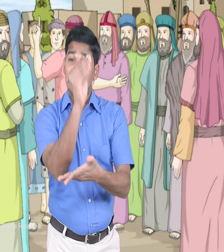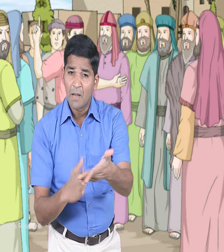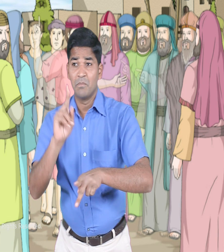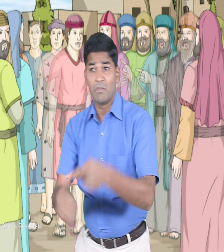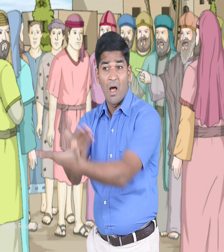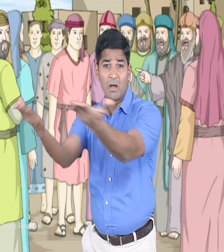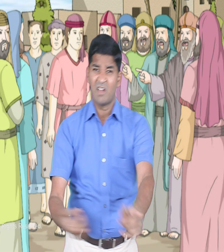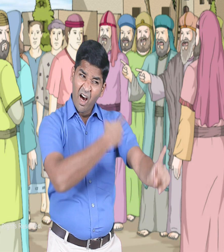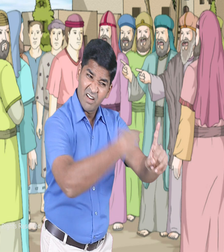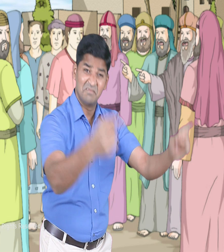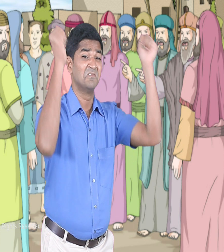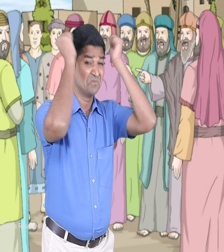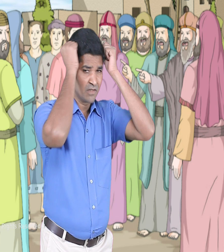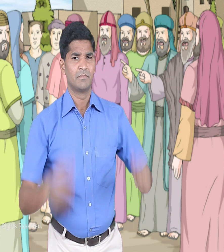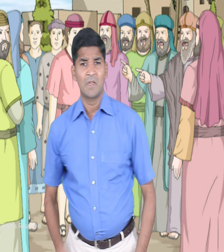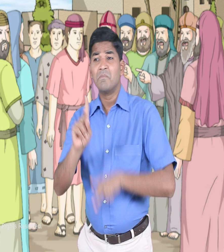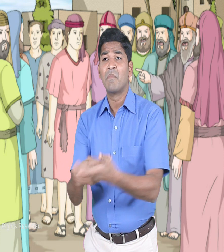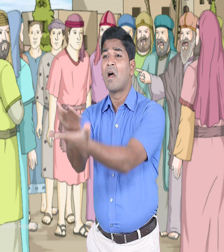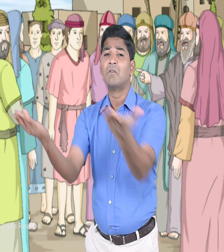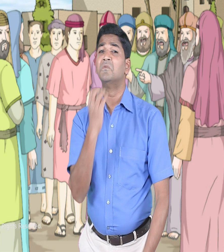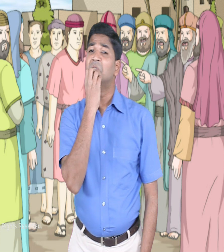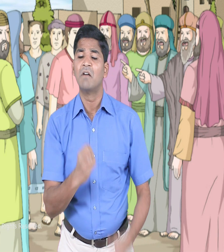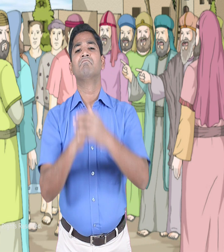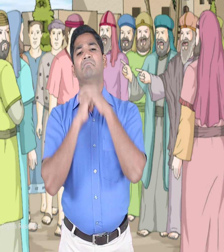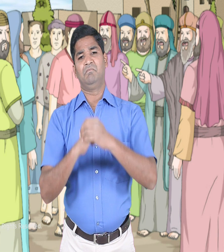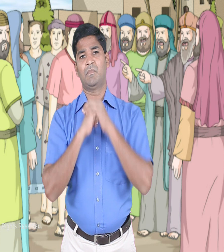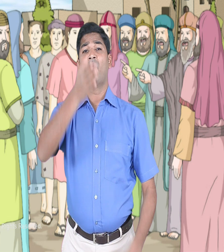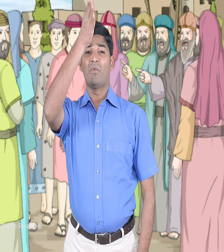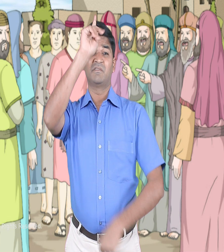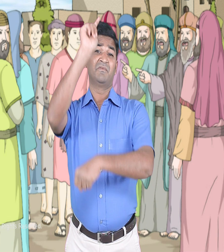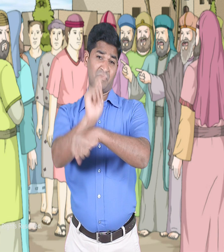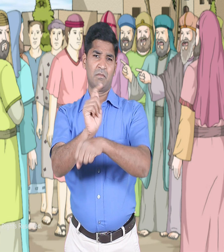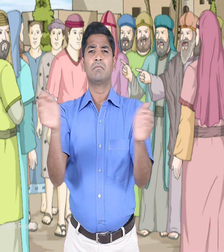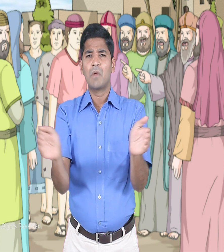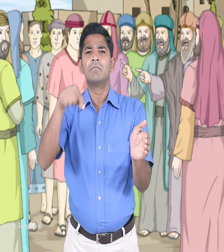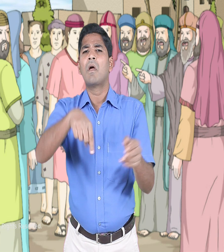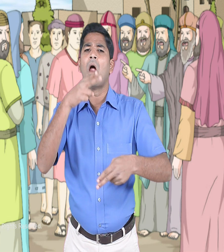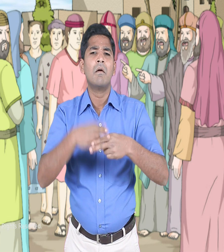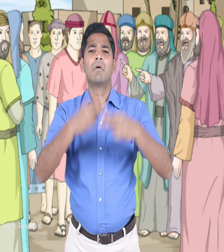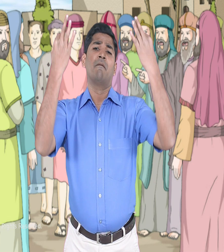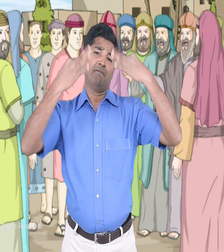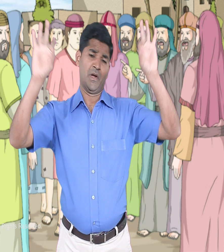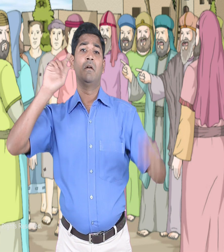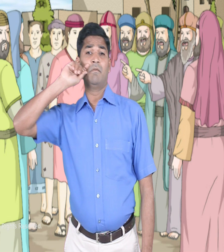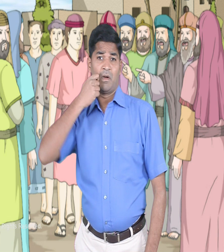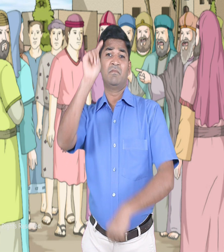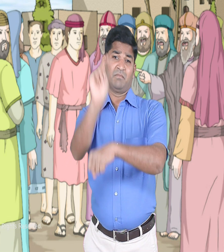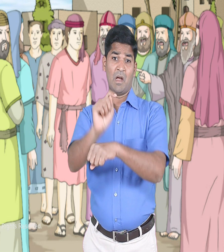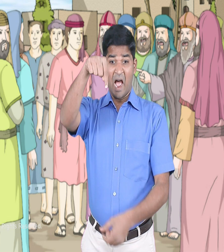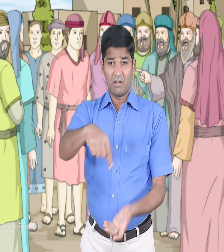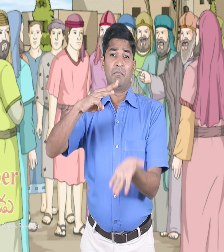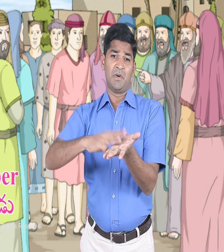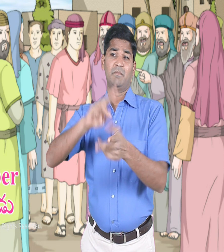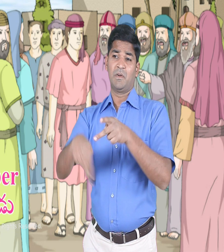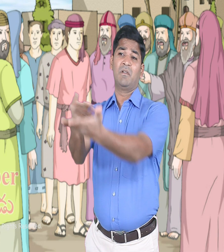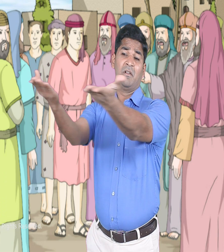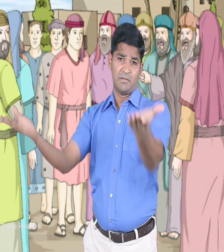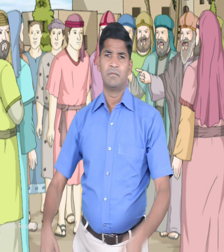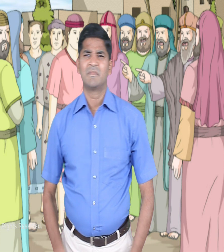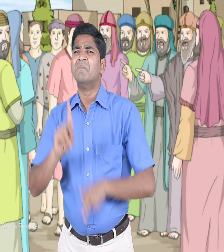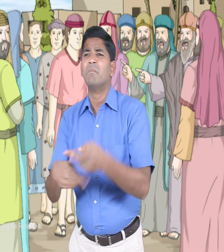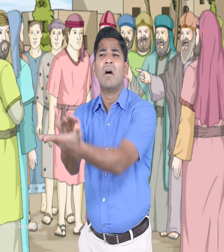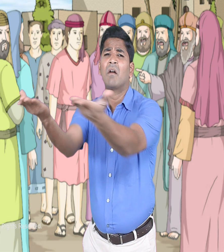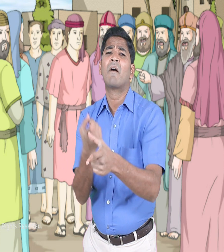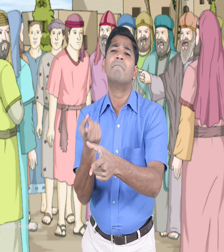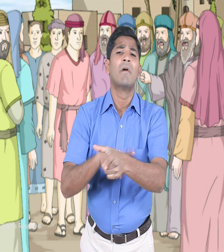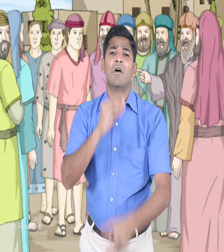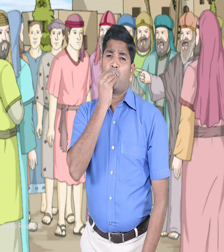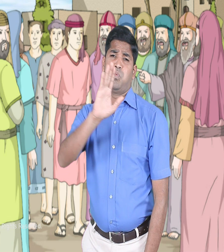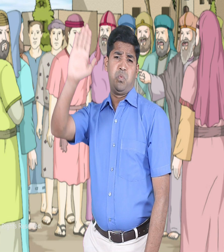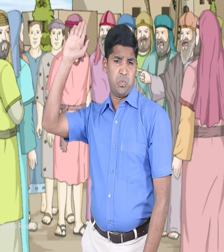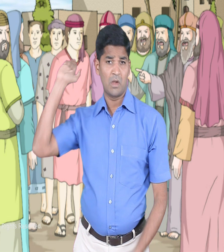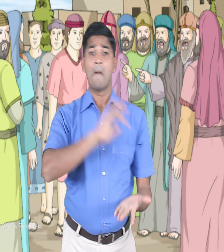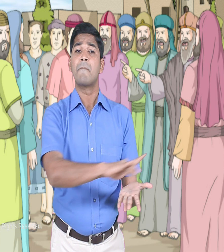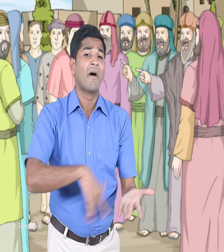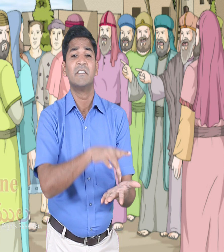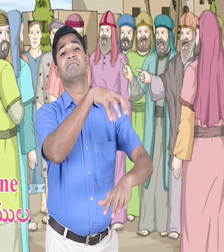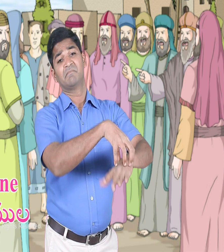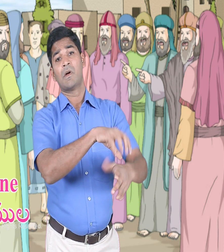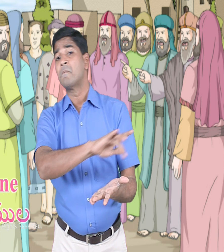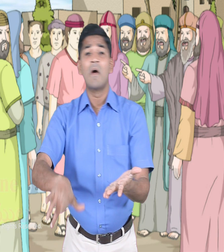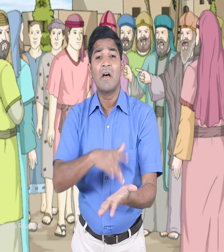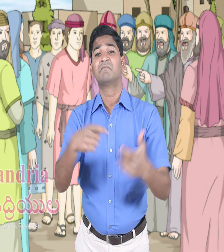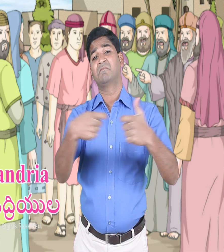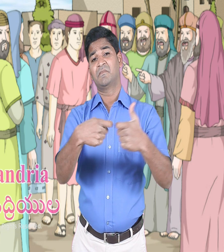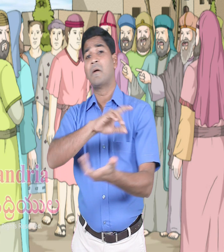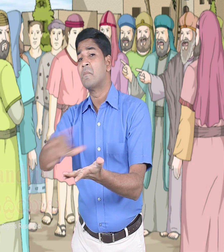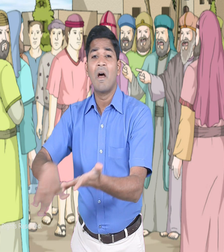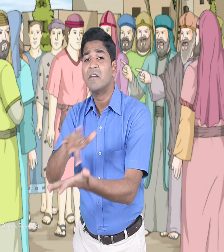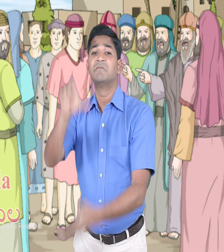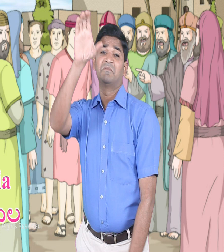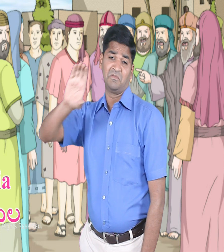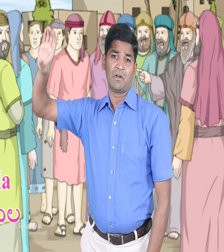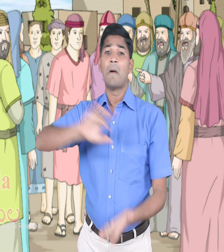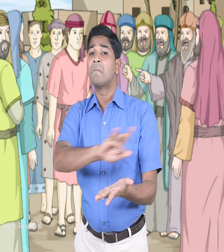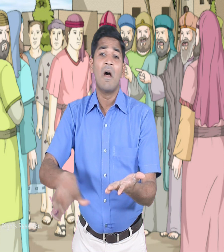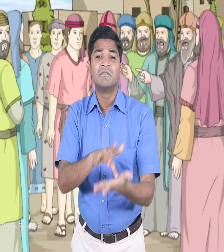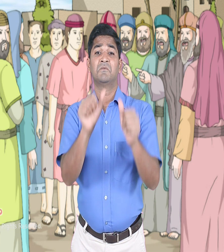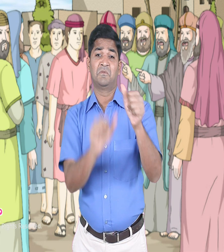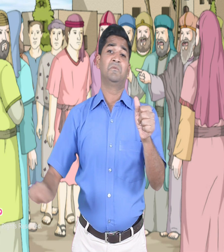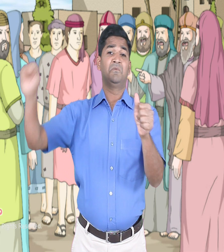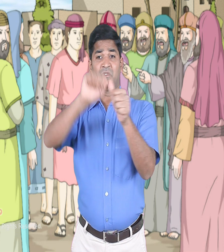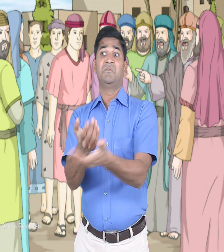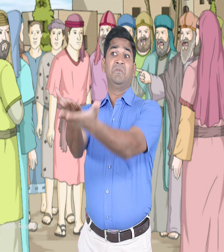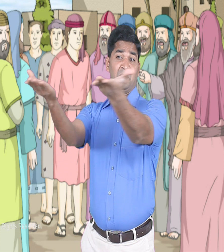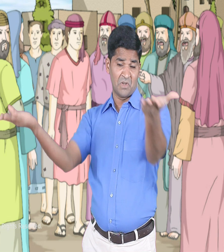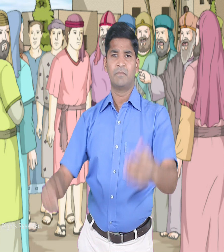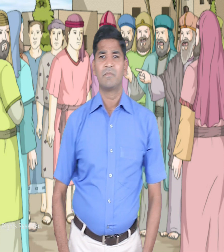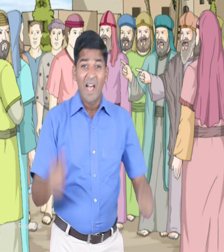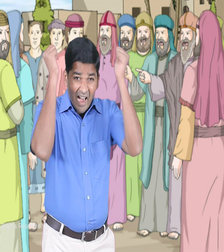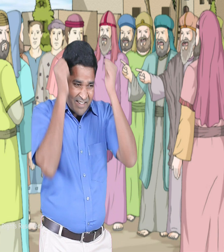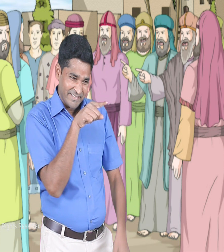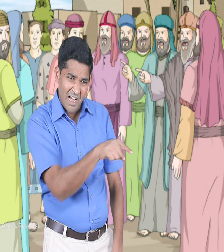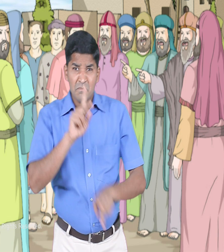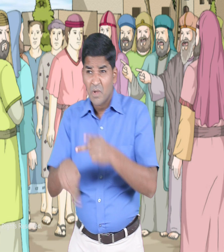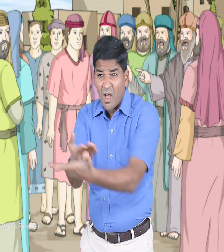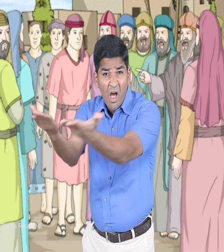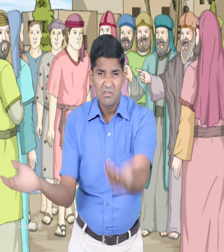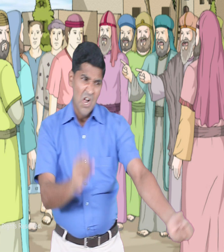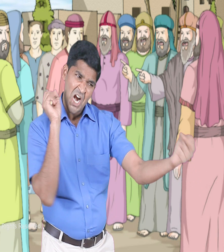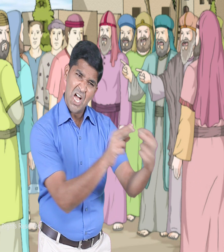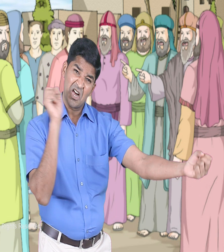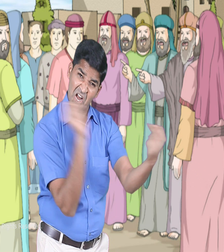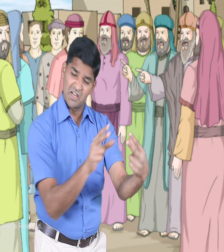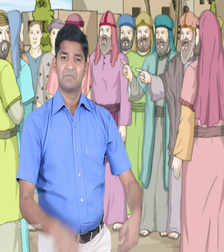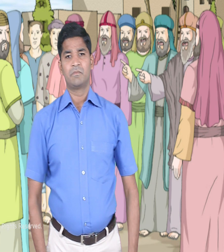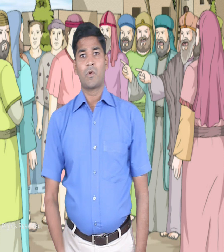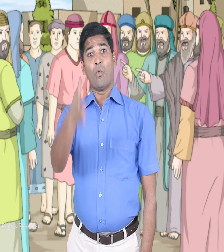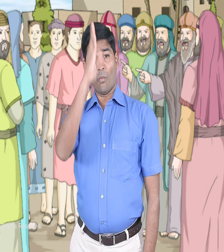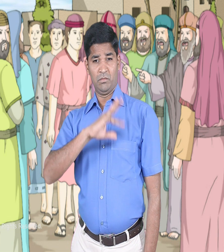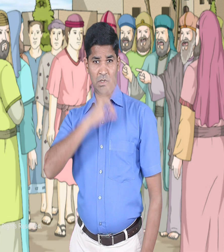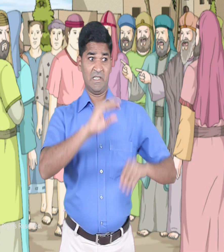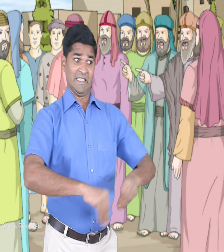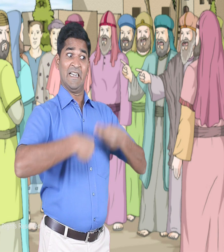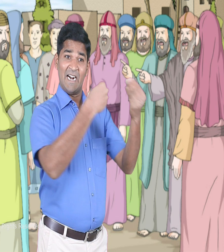But resistance arose from what was called the Synagogue of the Freedmen, including Cyrenians, Alexandrians, and men from the provinces of Cilicia and Asia.